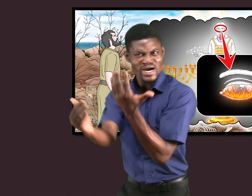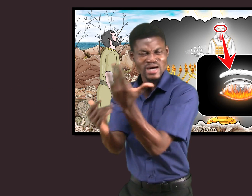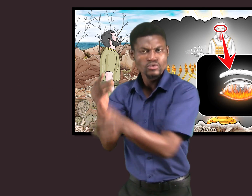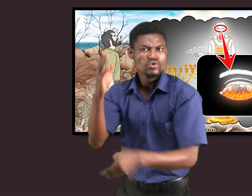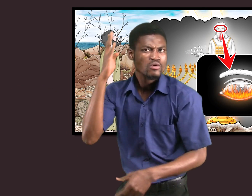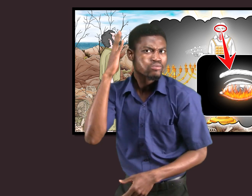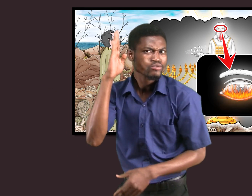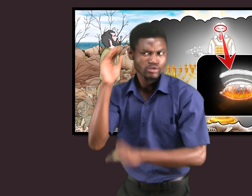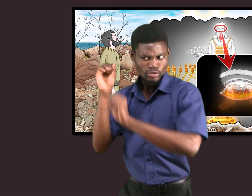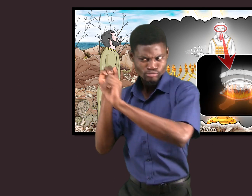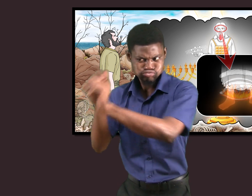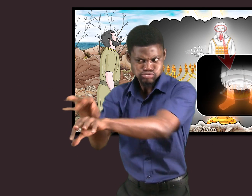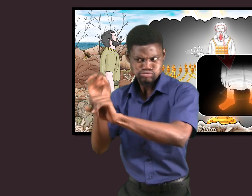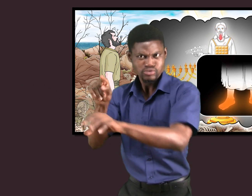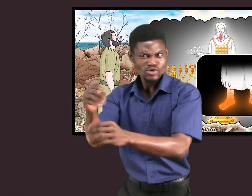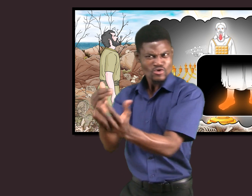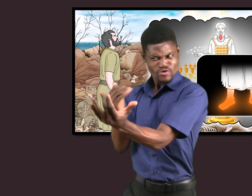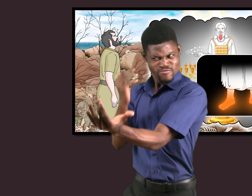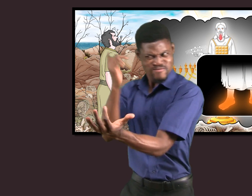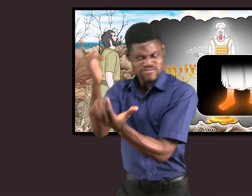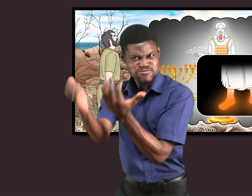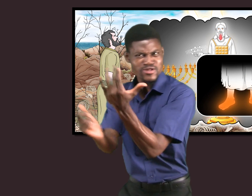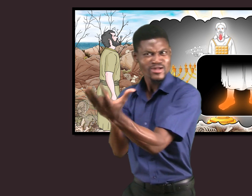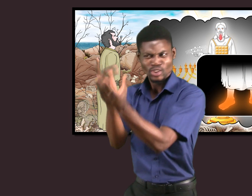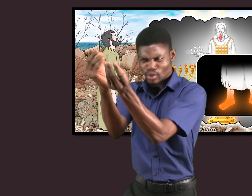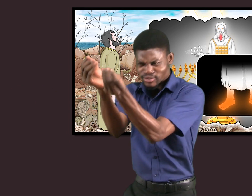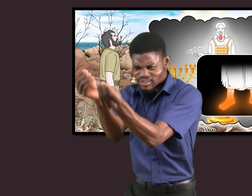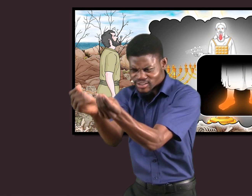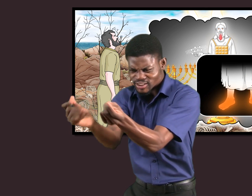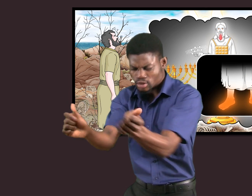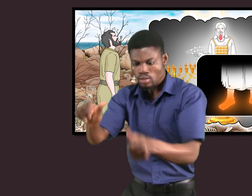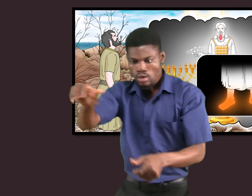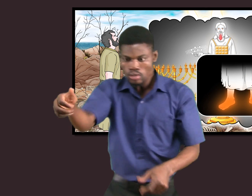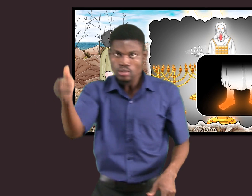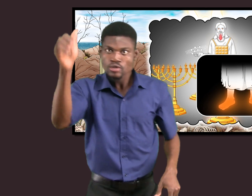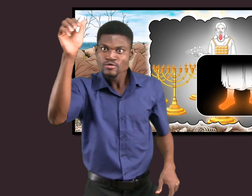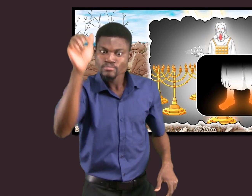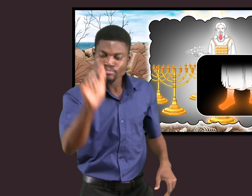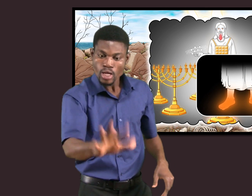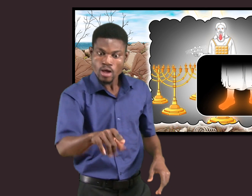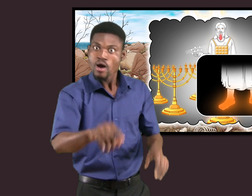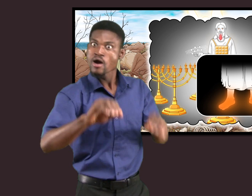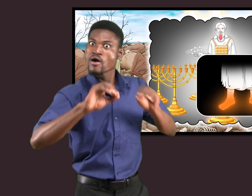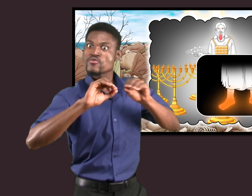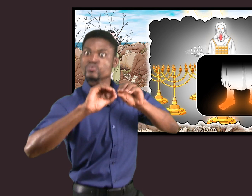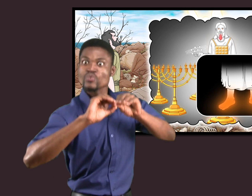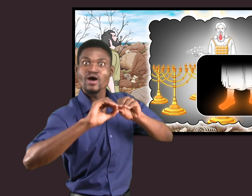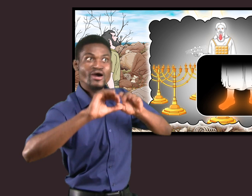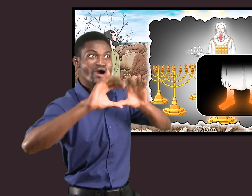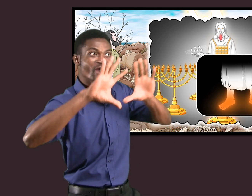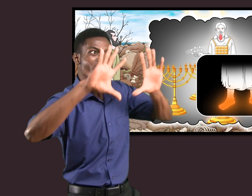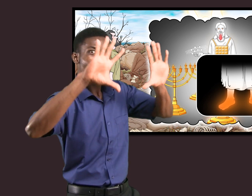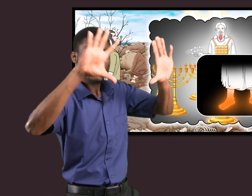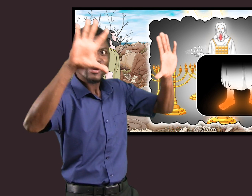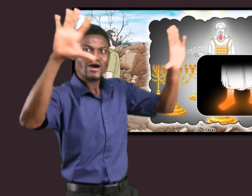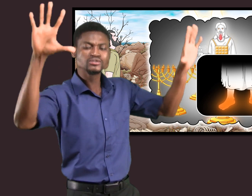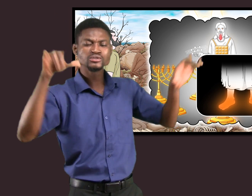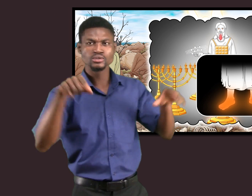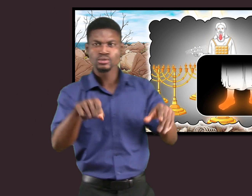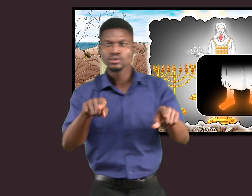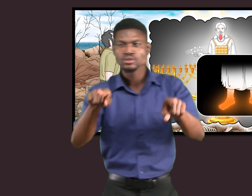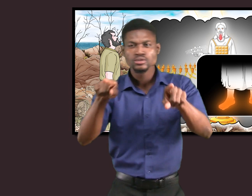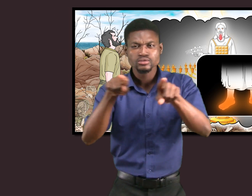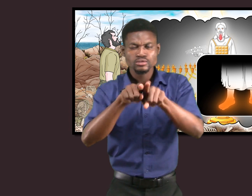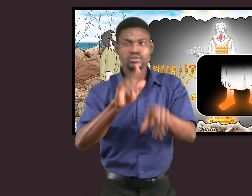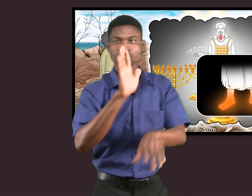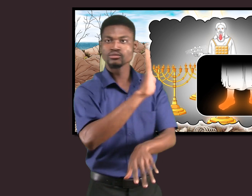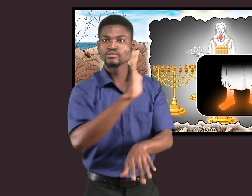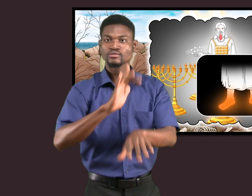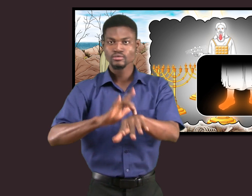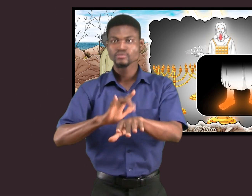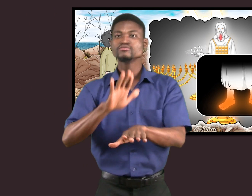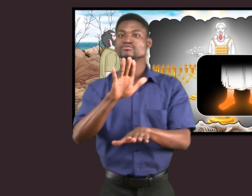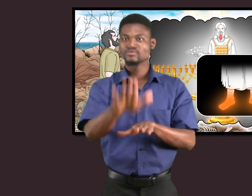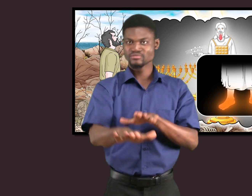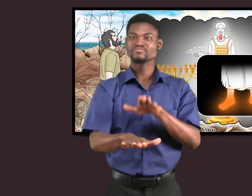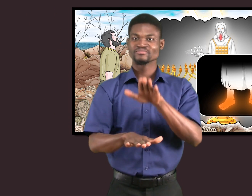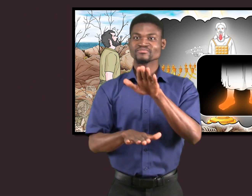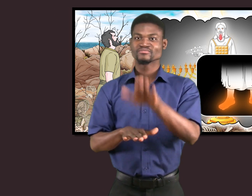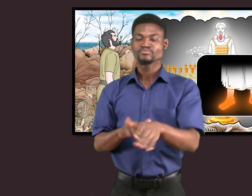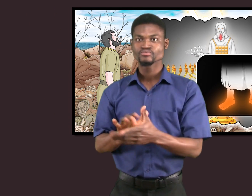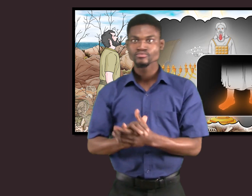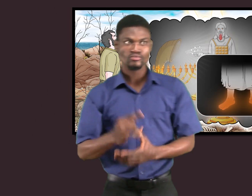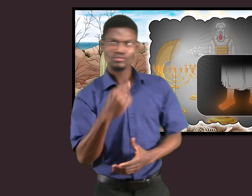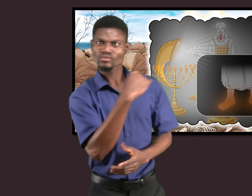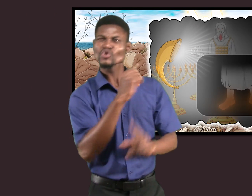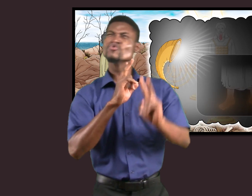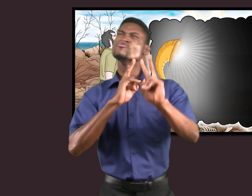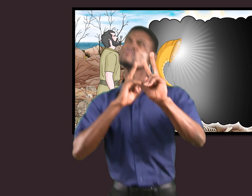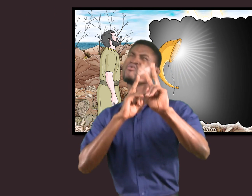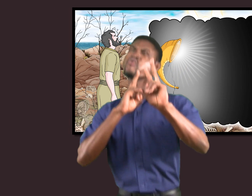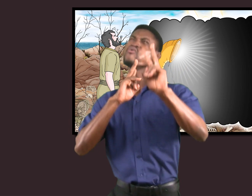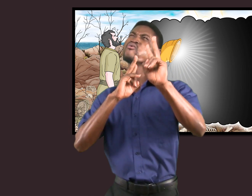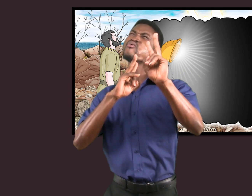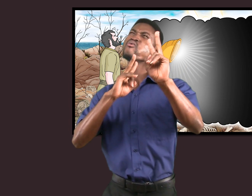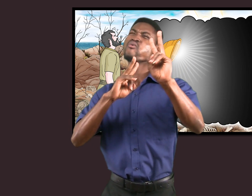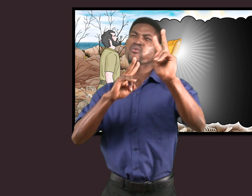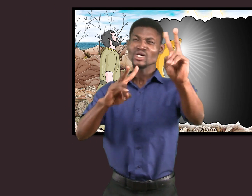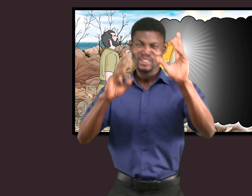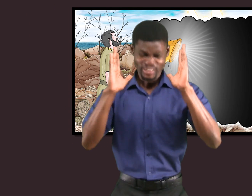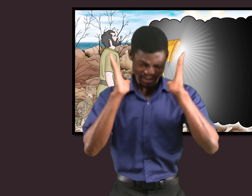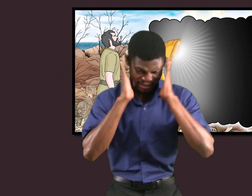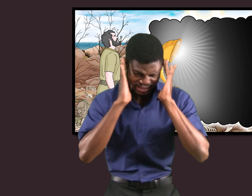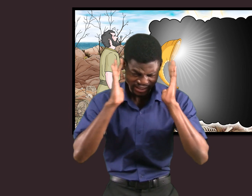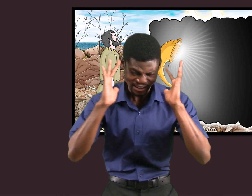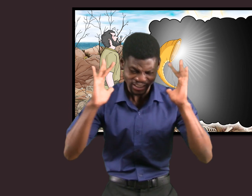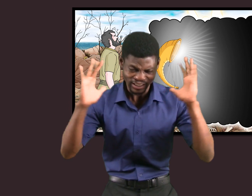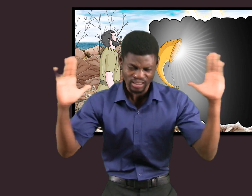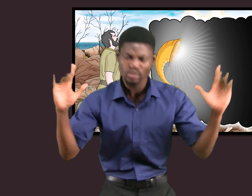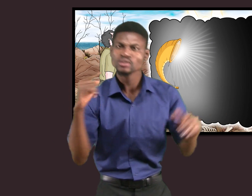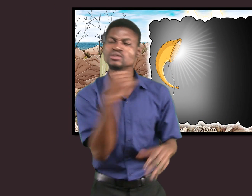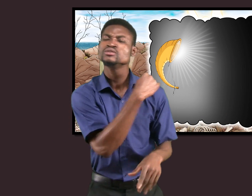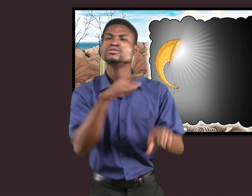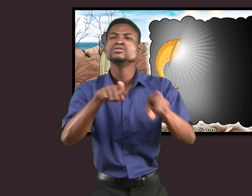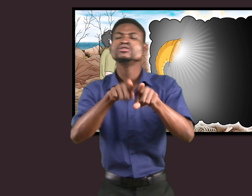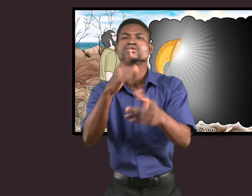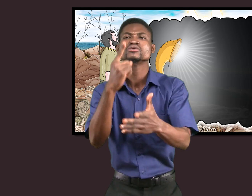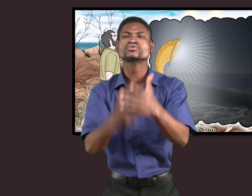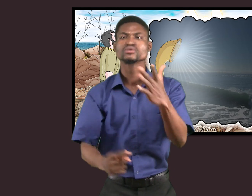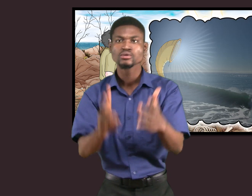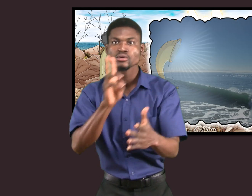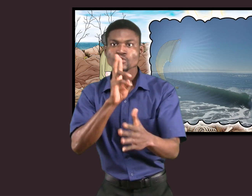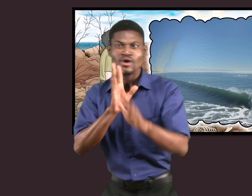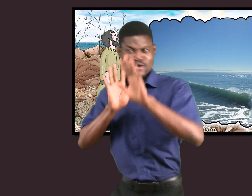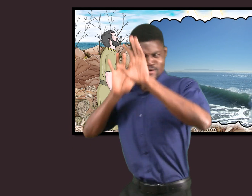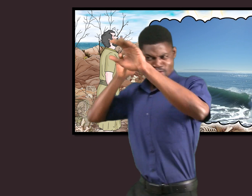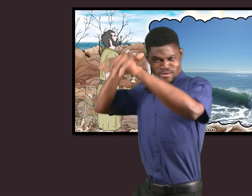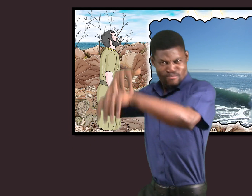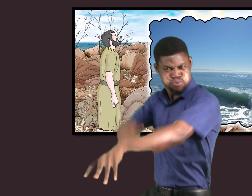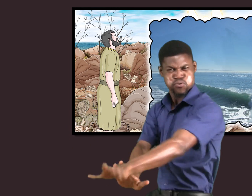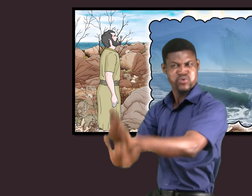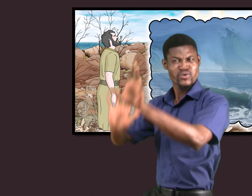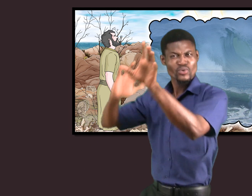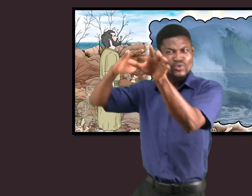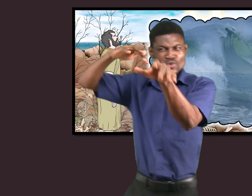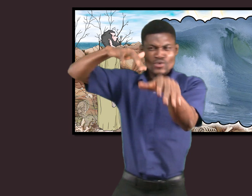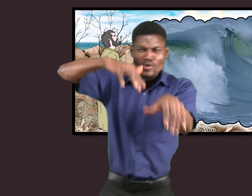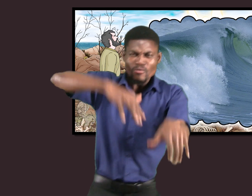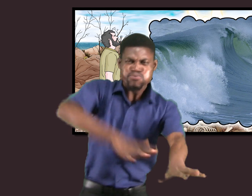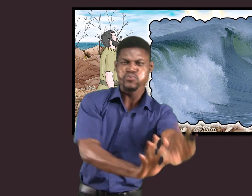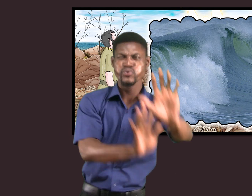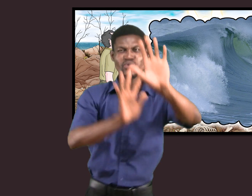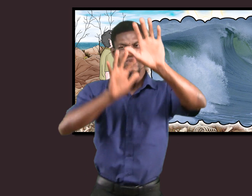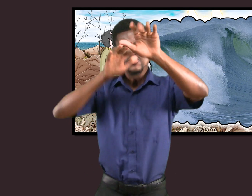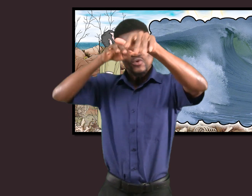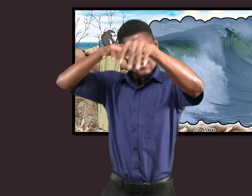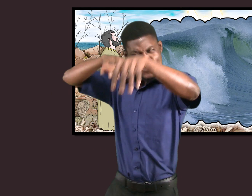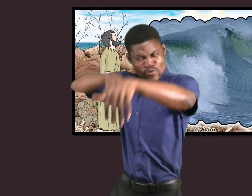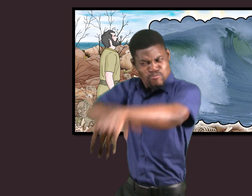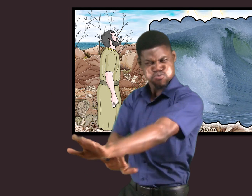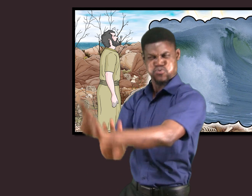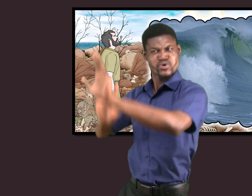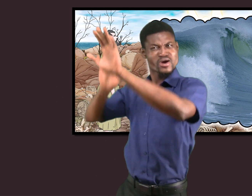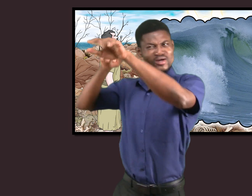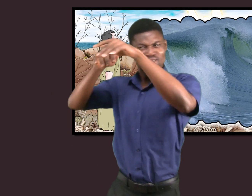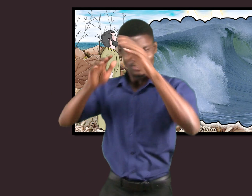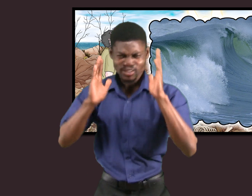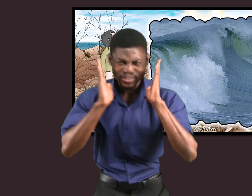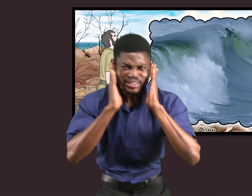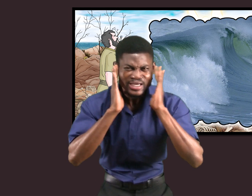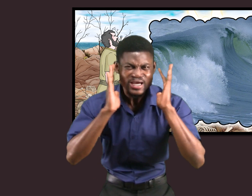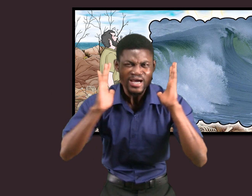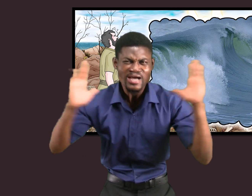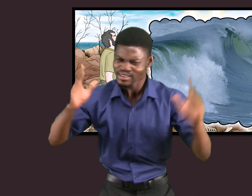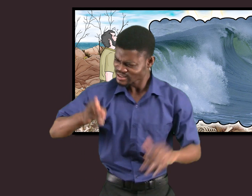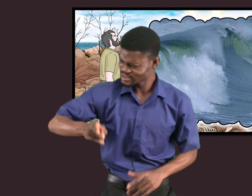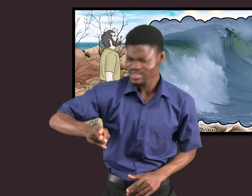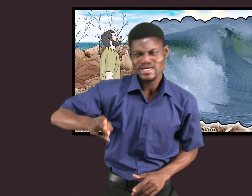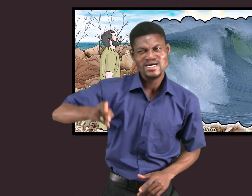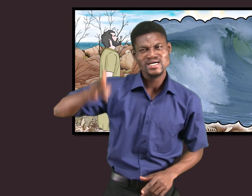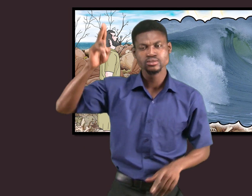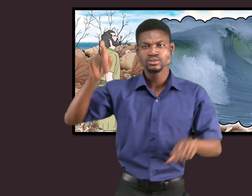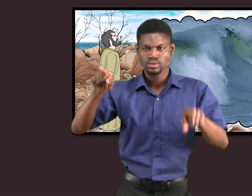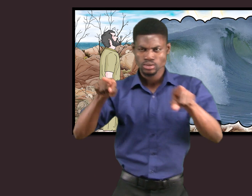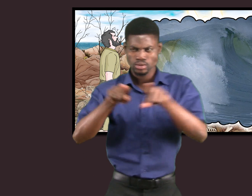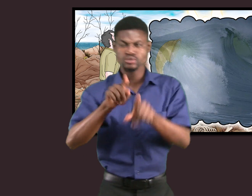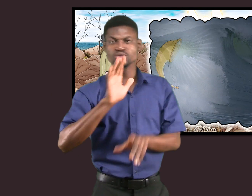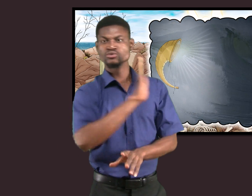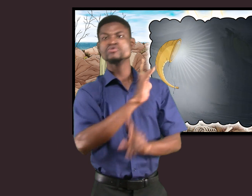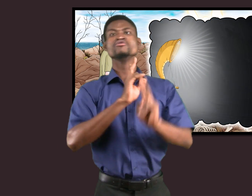His feet were like polished bronze refined in a furnace, and His voice was like the roar of many waters.